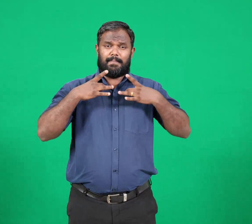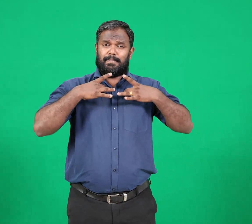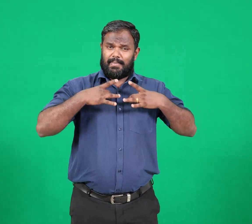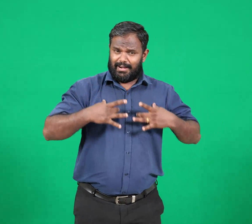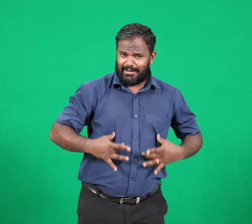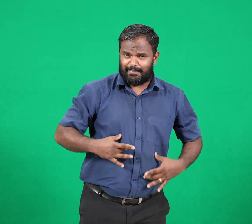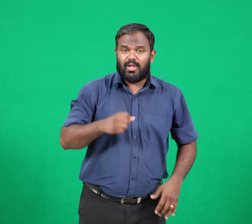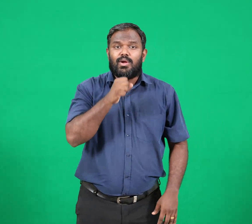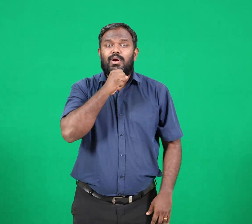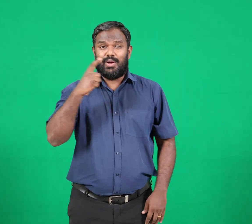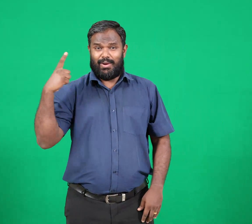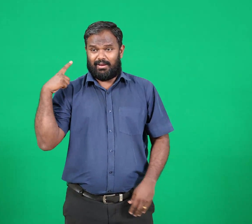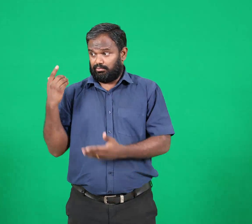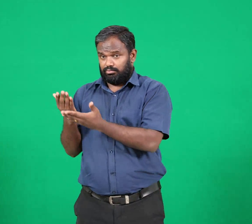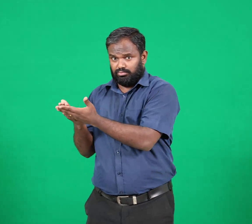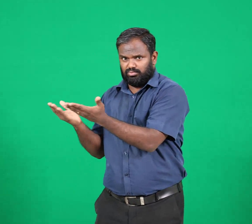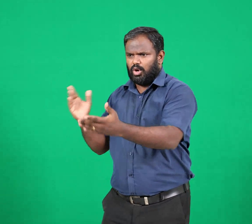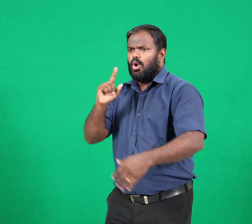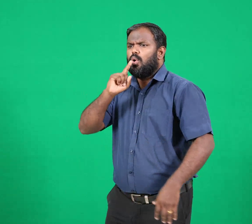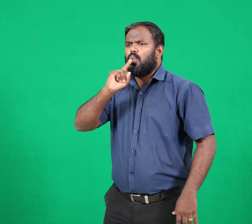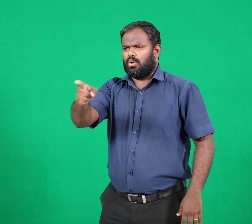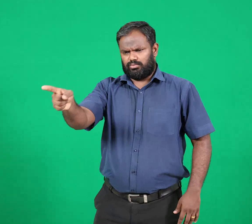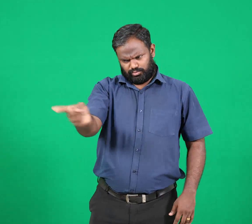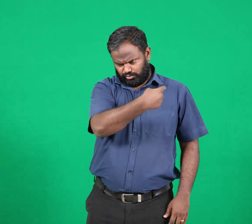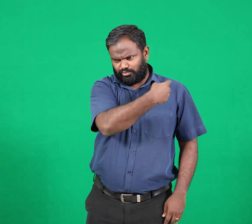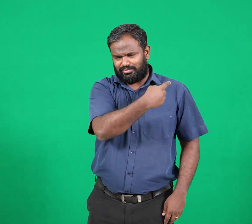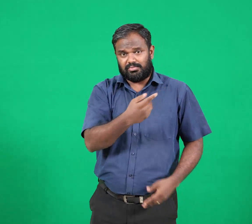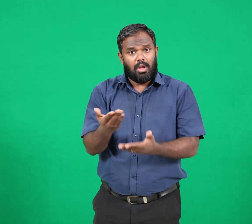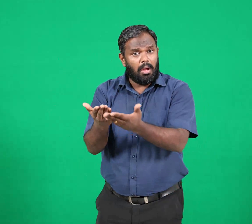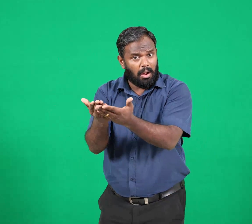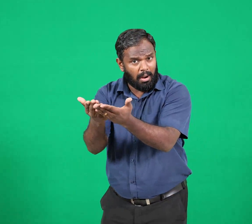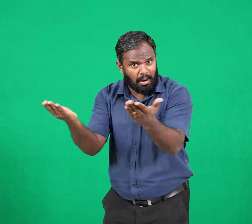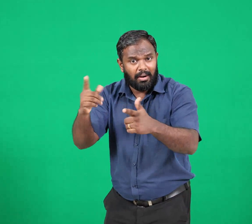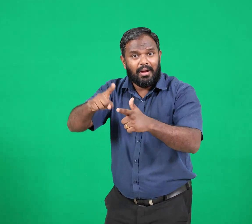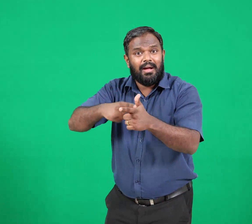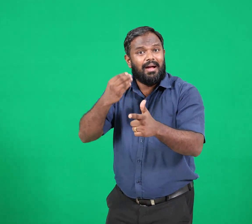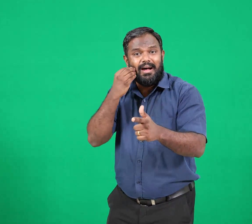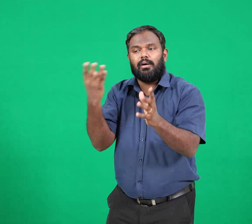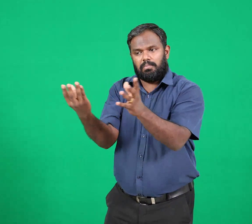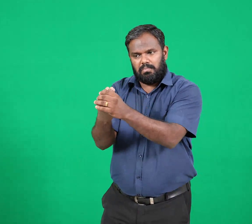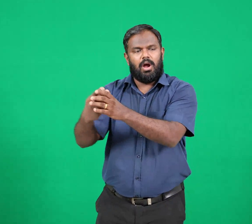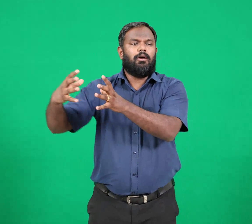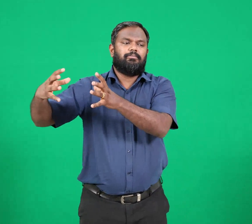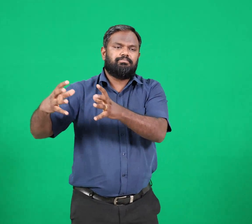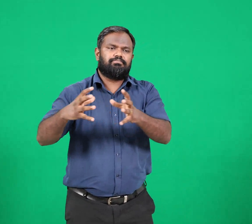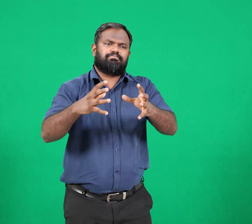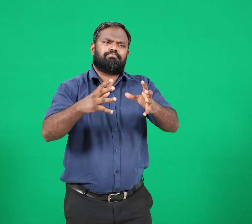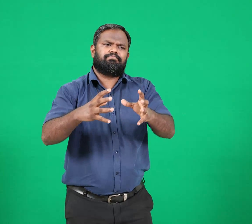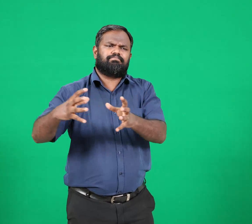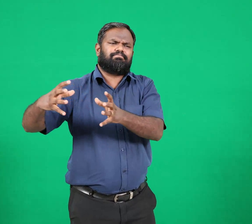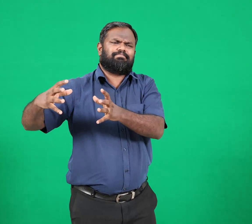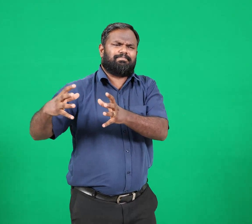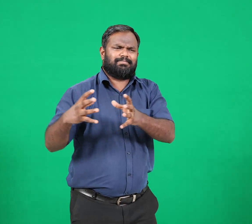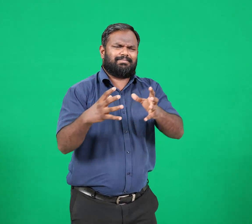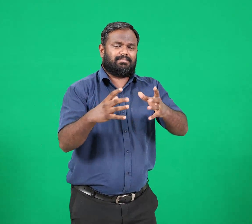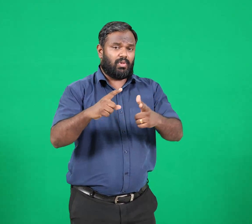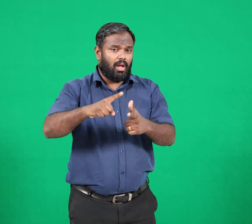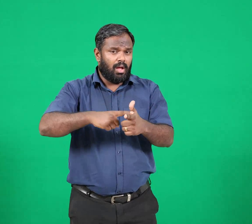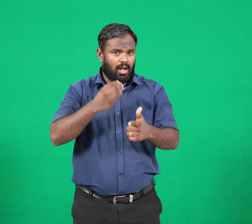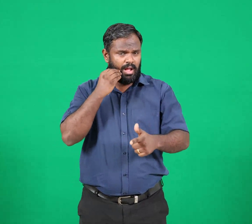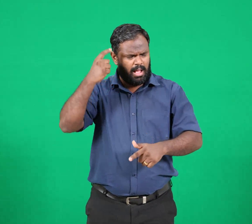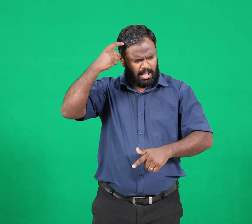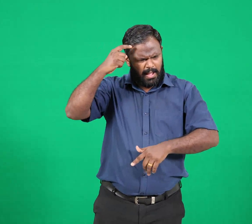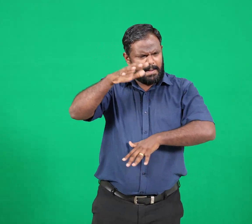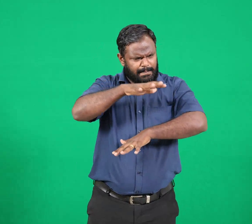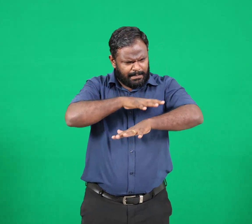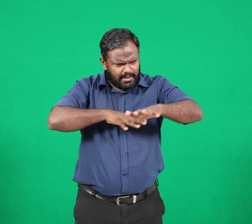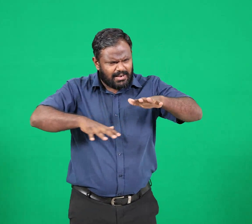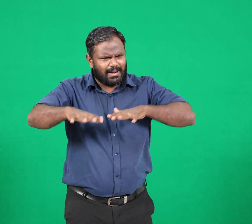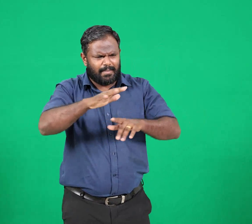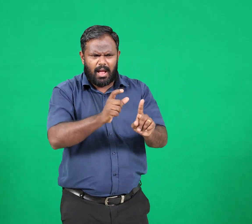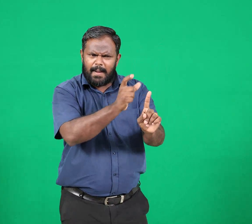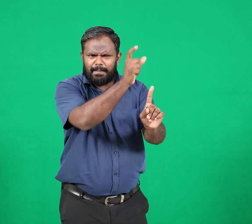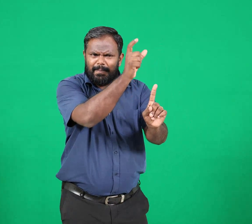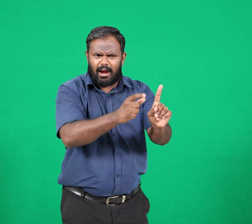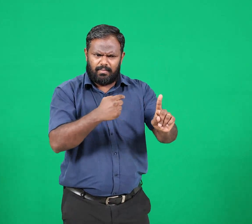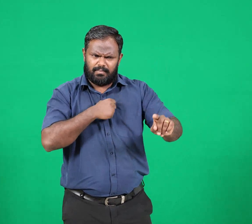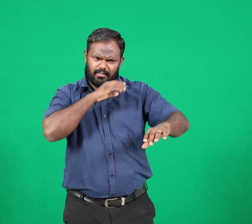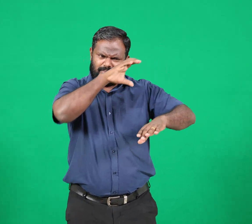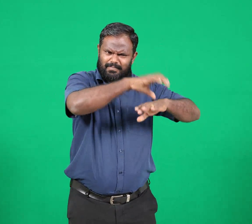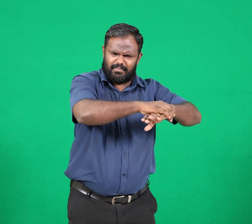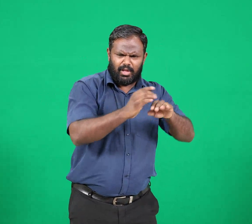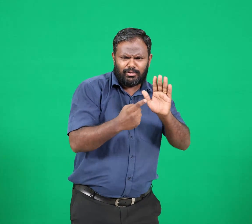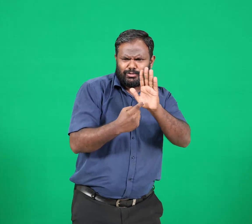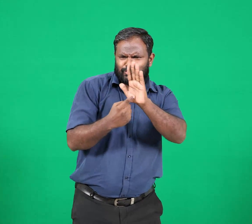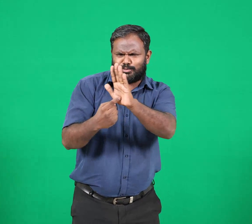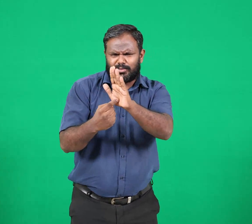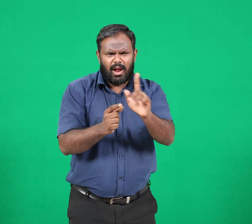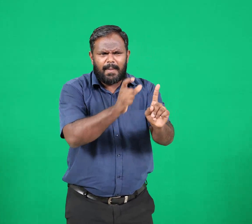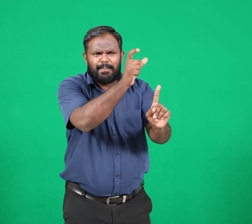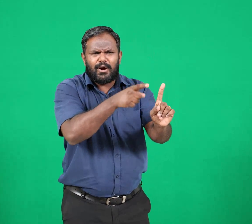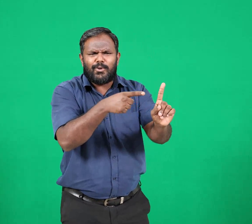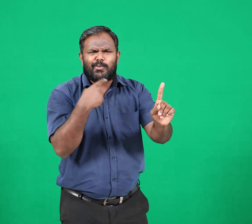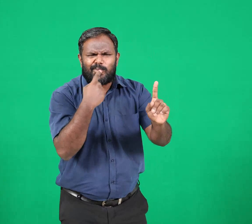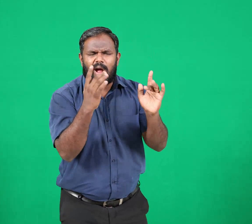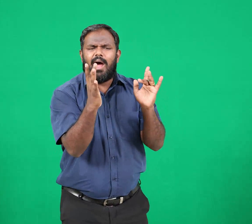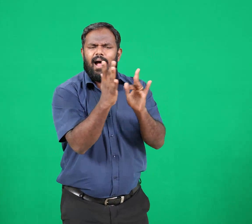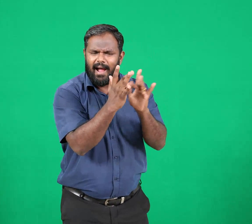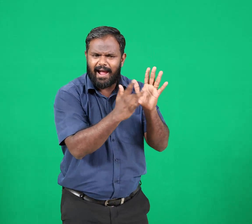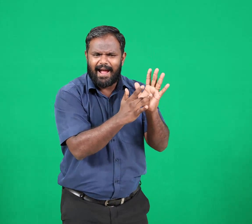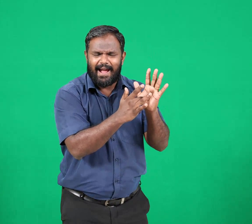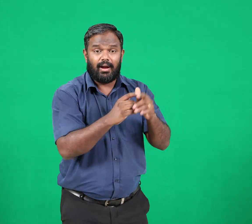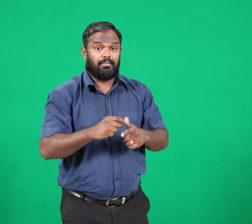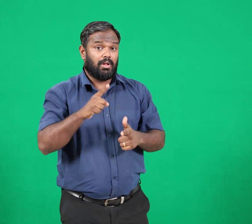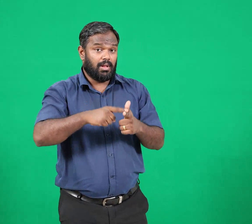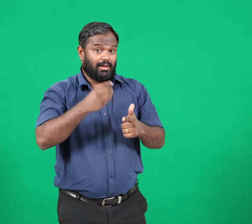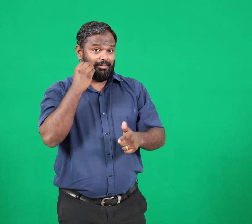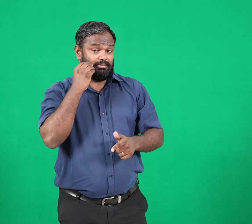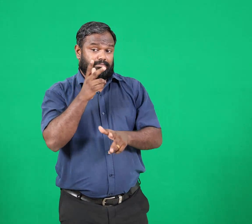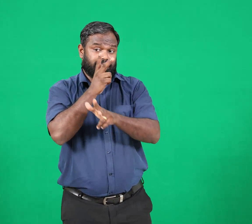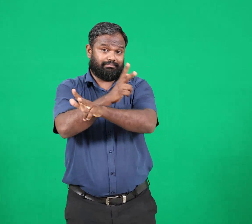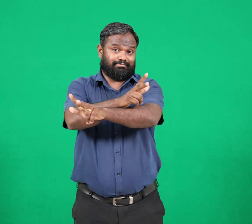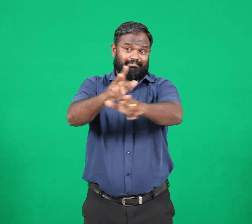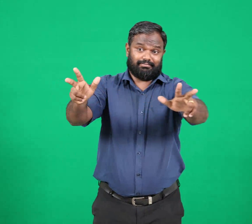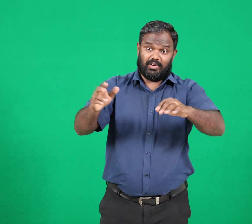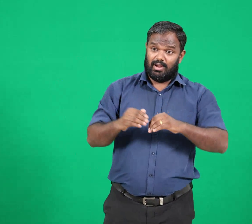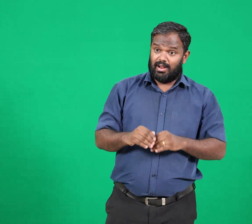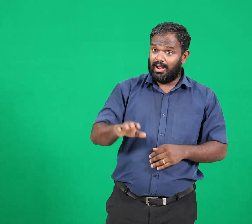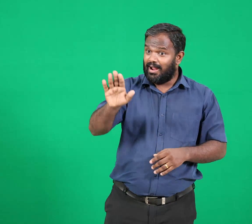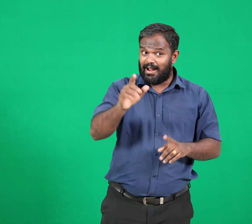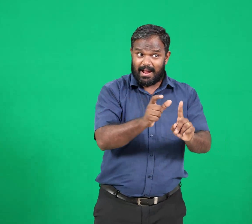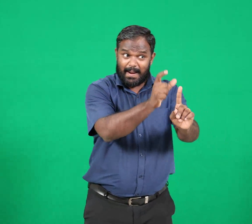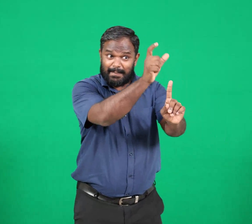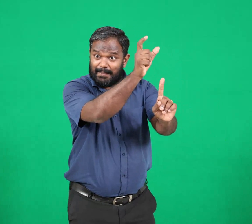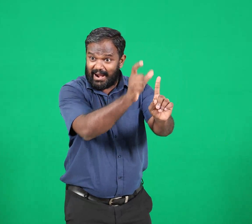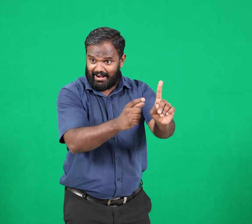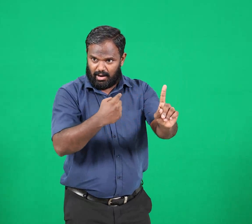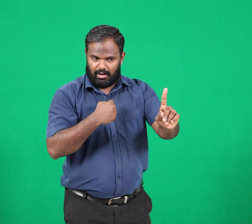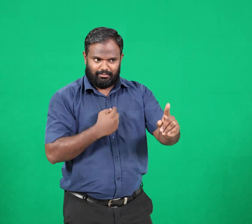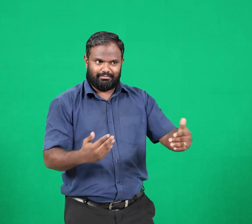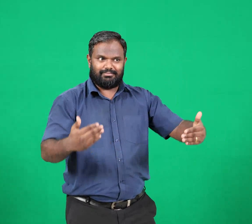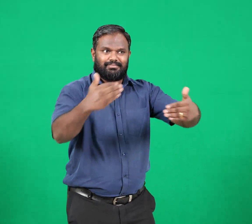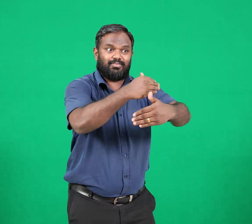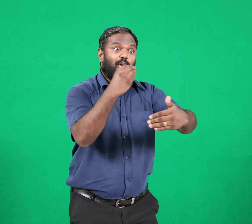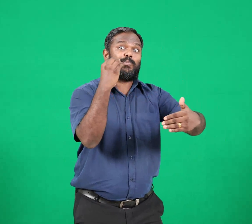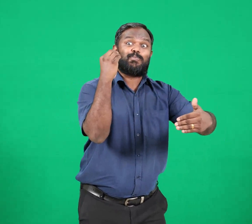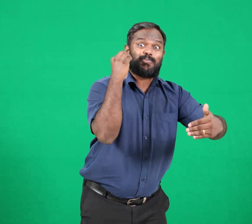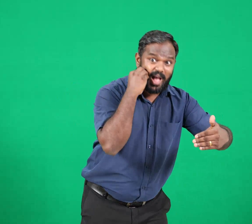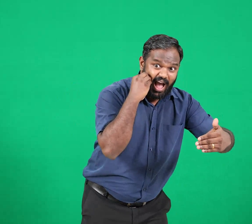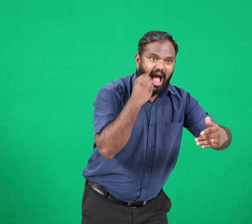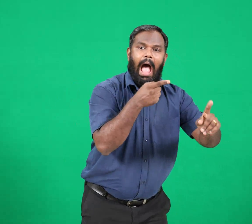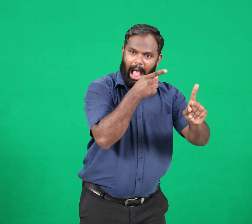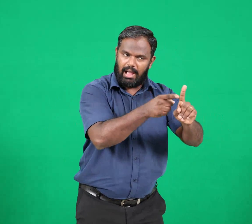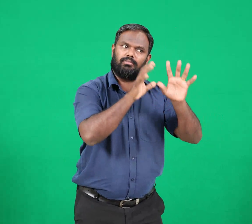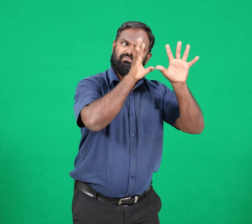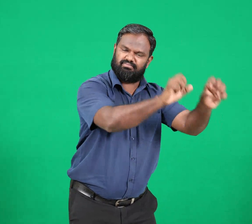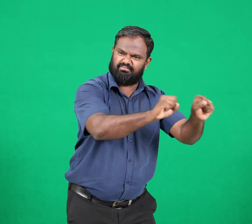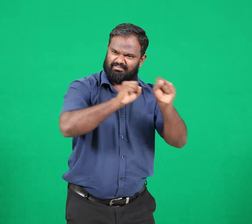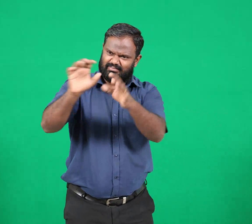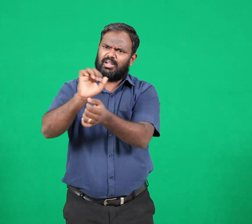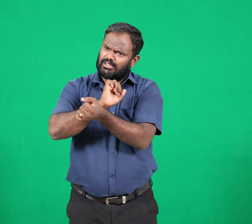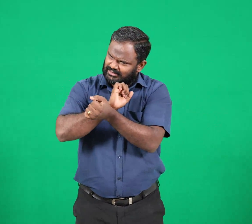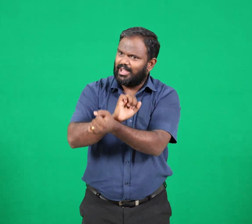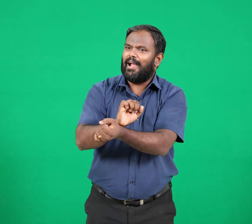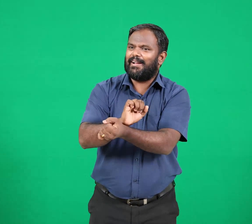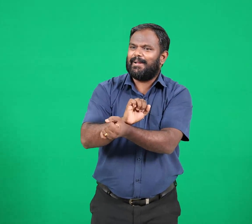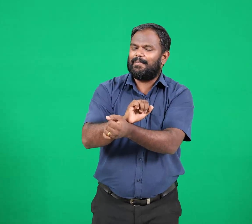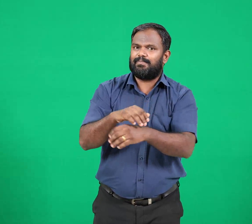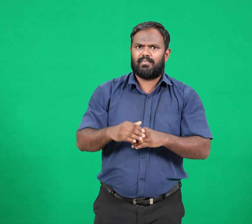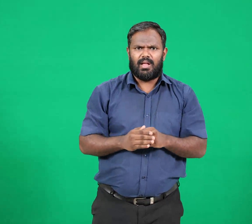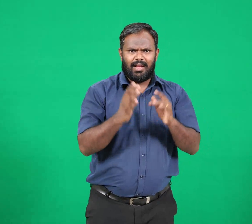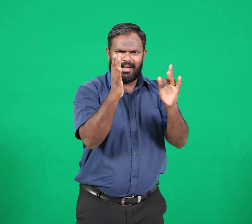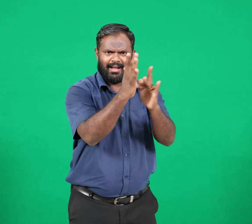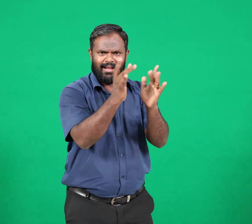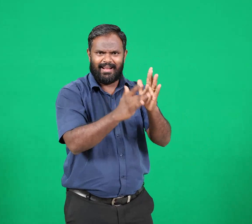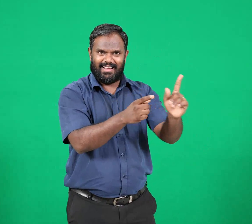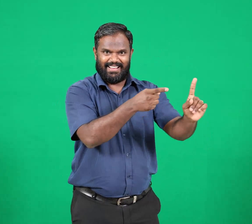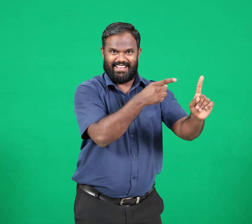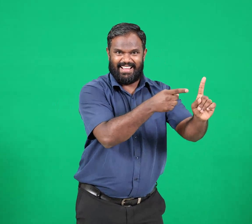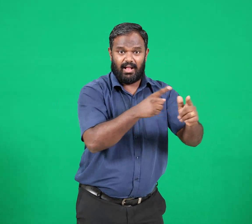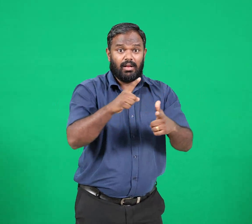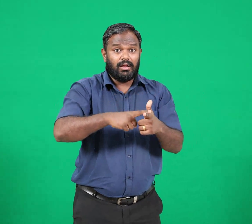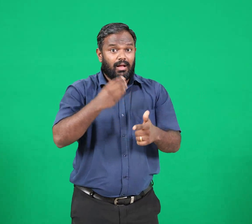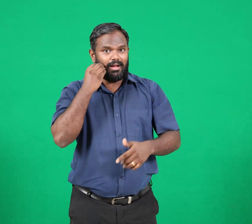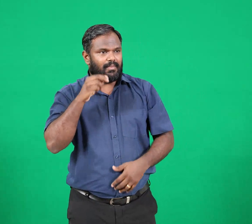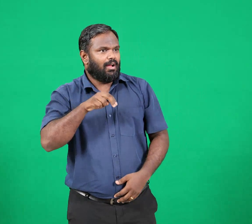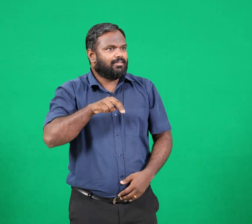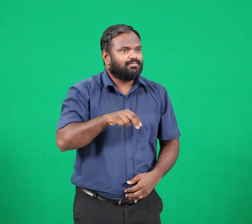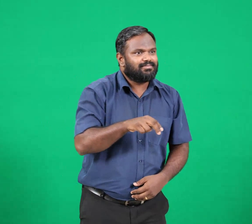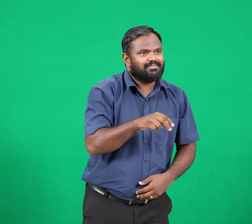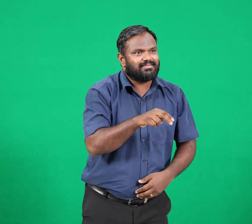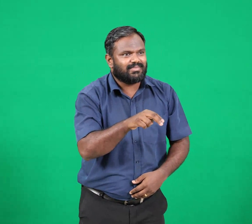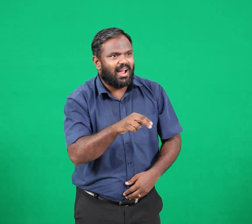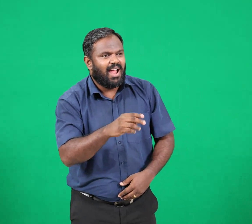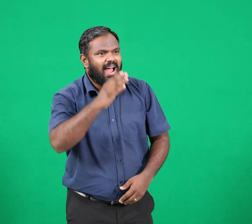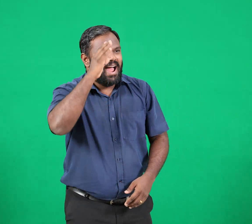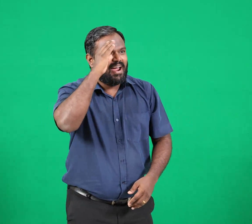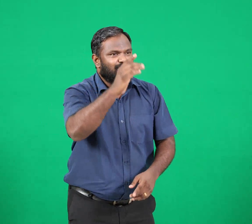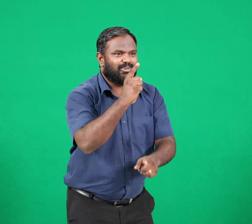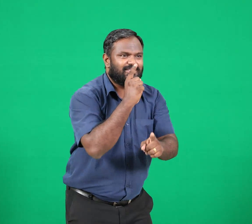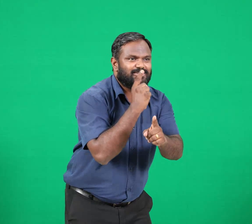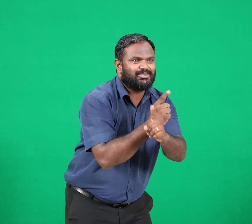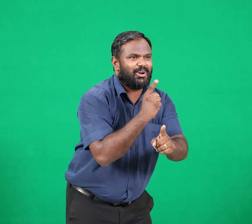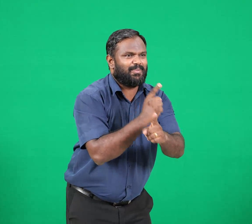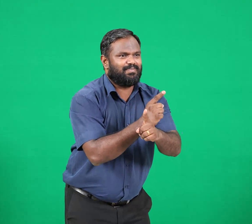Now the betrayer had arranged a signal with them: "The One I kiss is the man; arrest Him." Going directly to Jesus, he said, "Greetings, Rabbi!" and kissed Him.